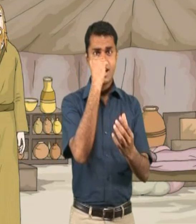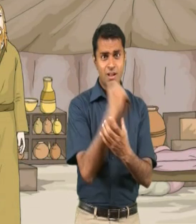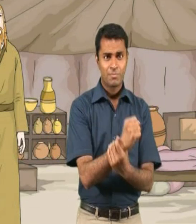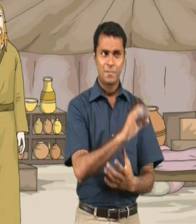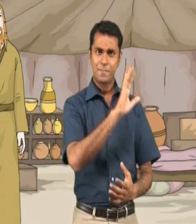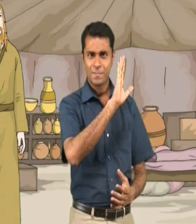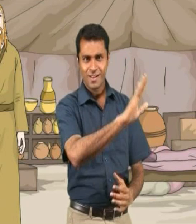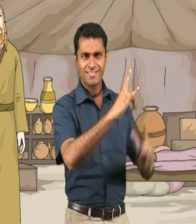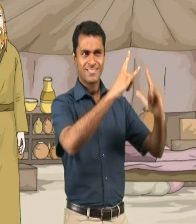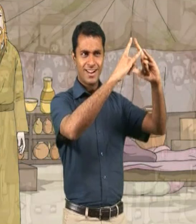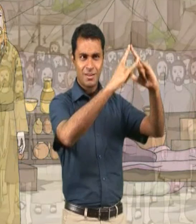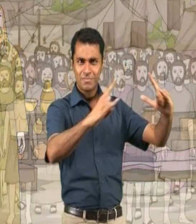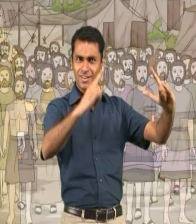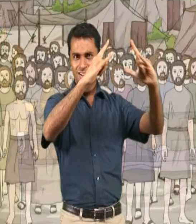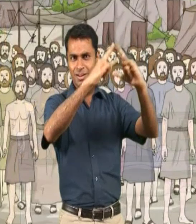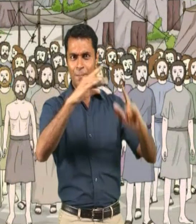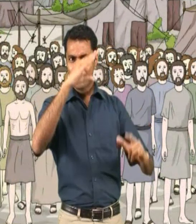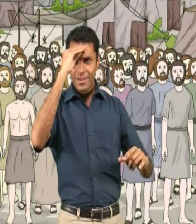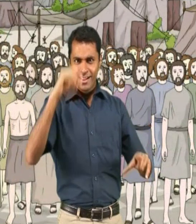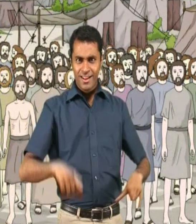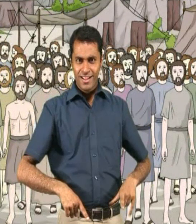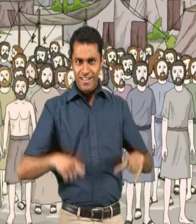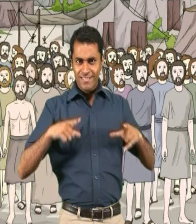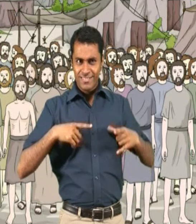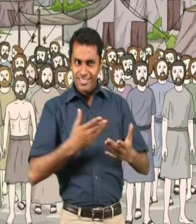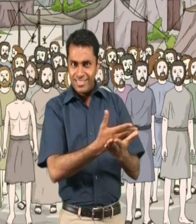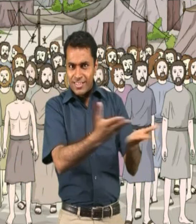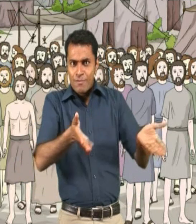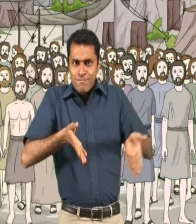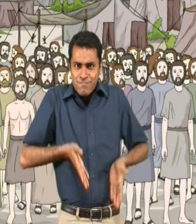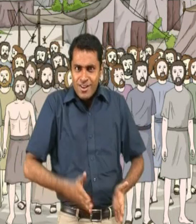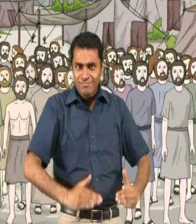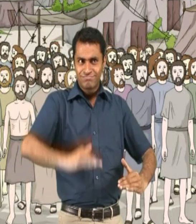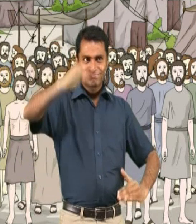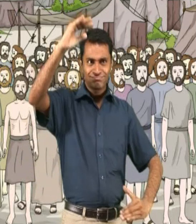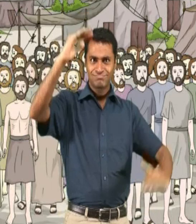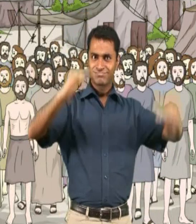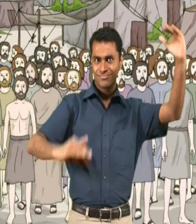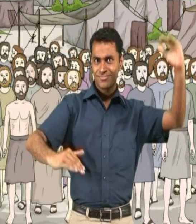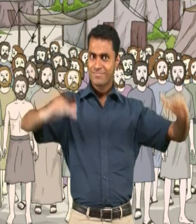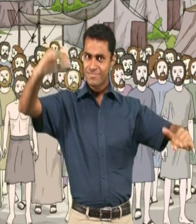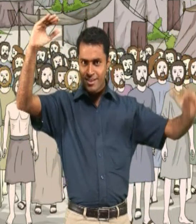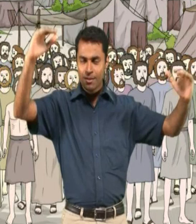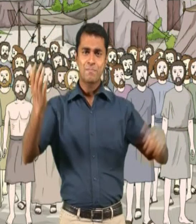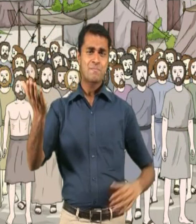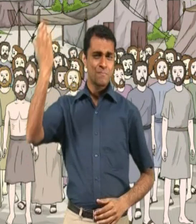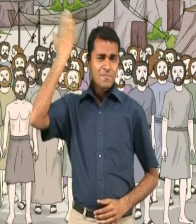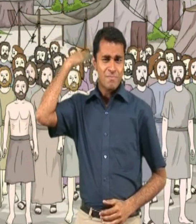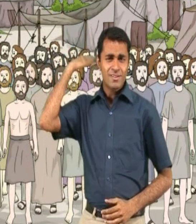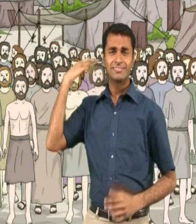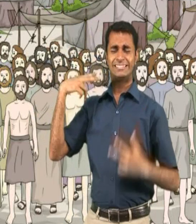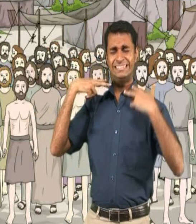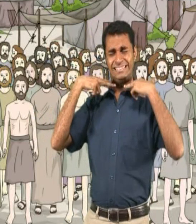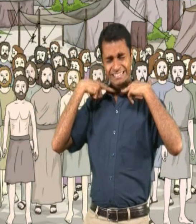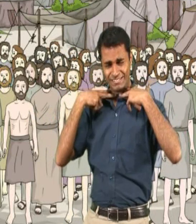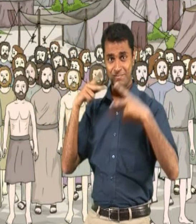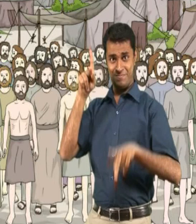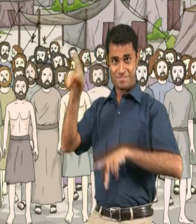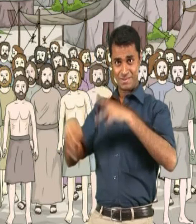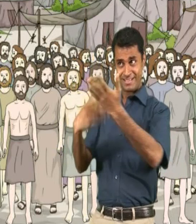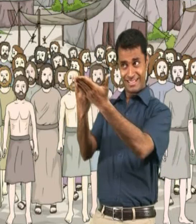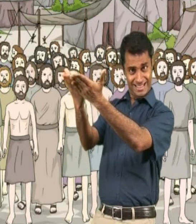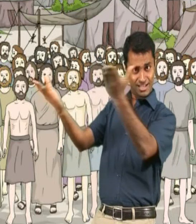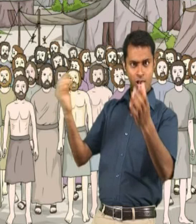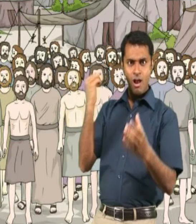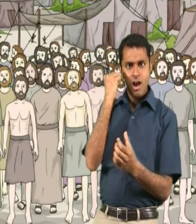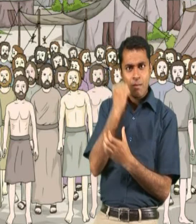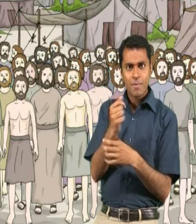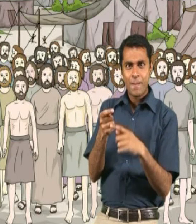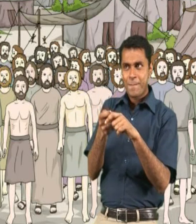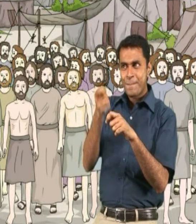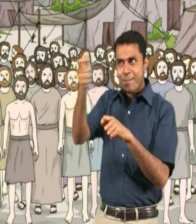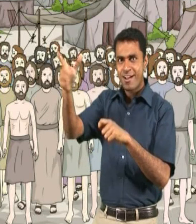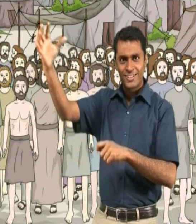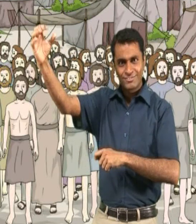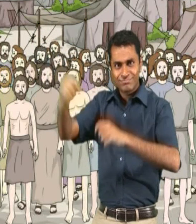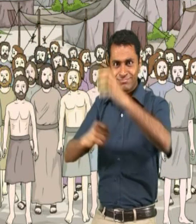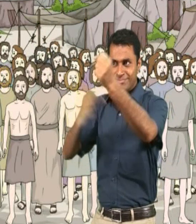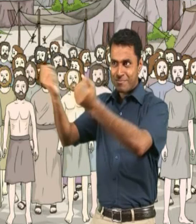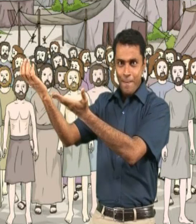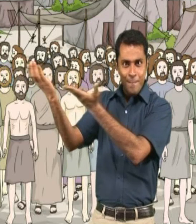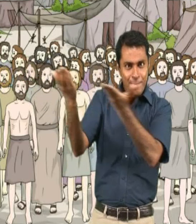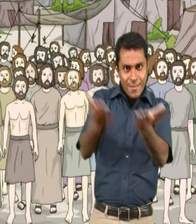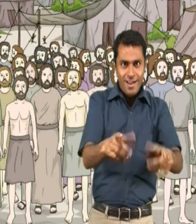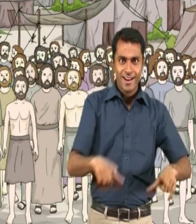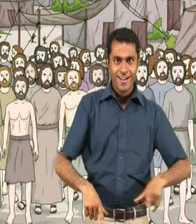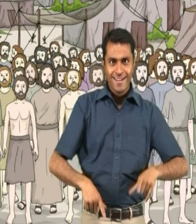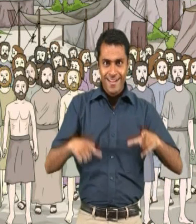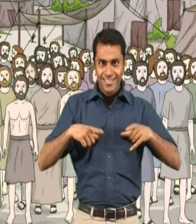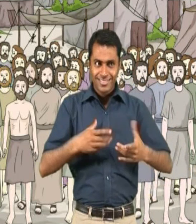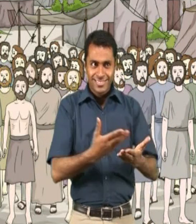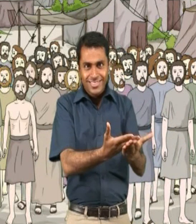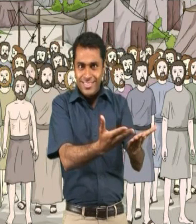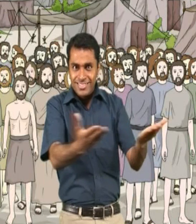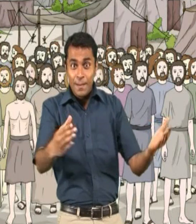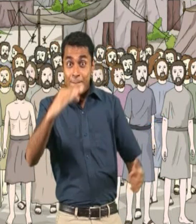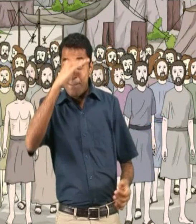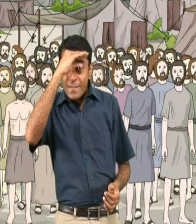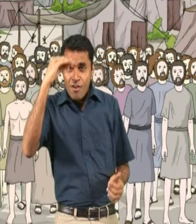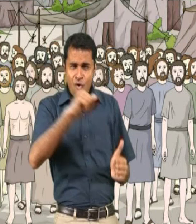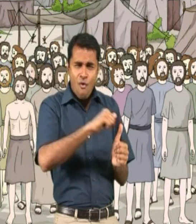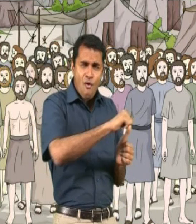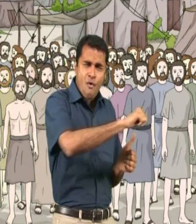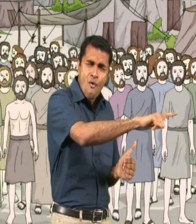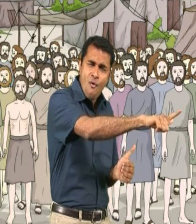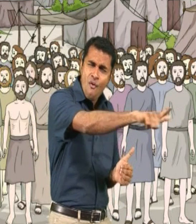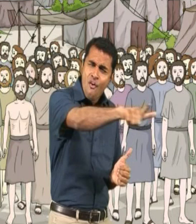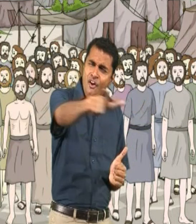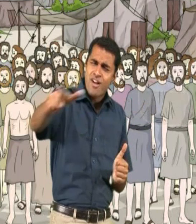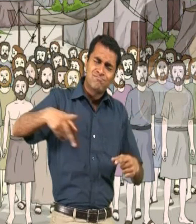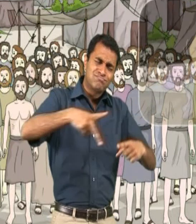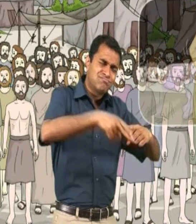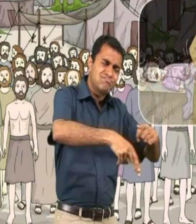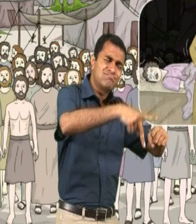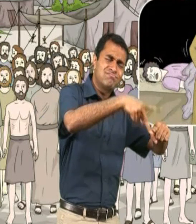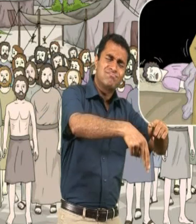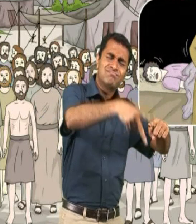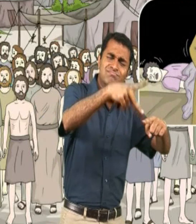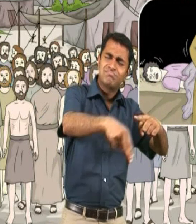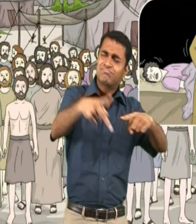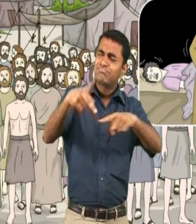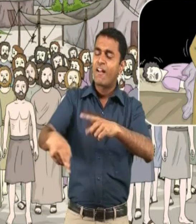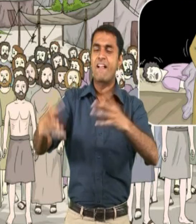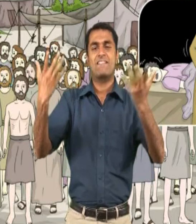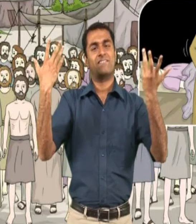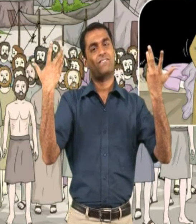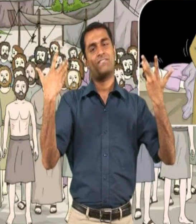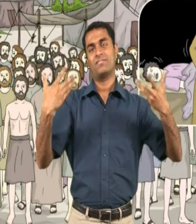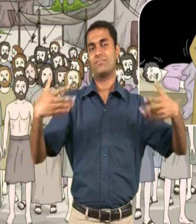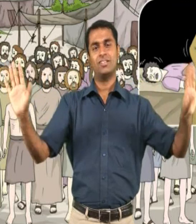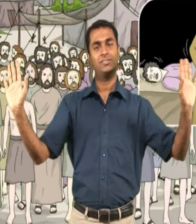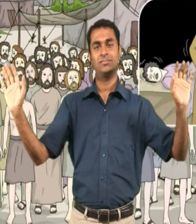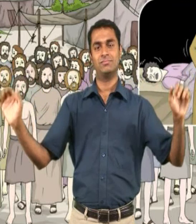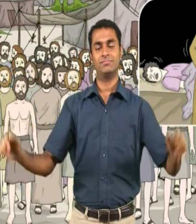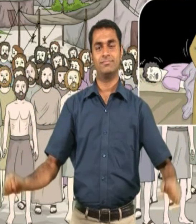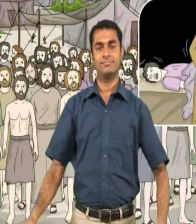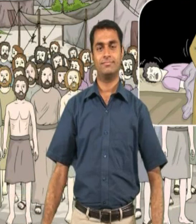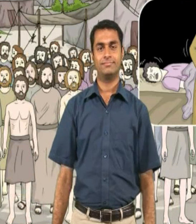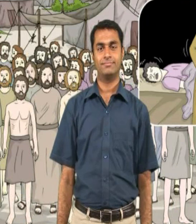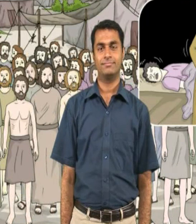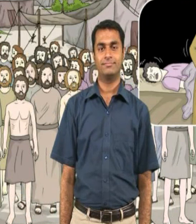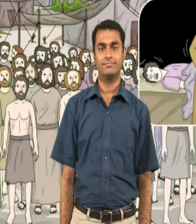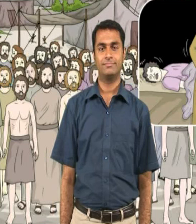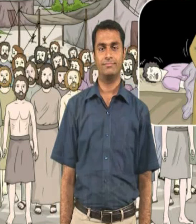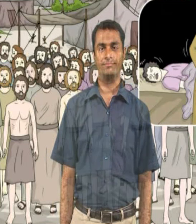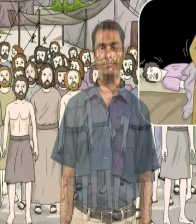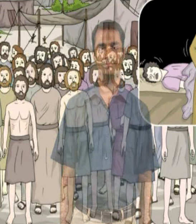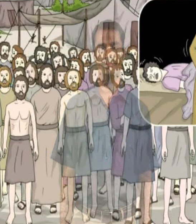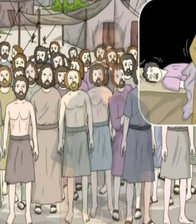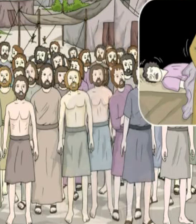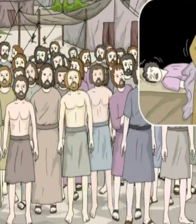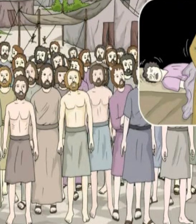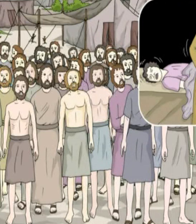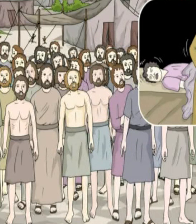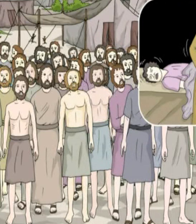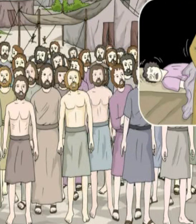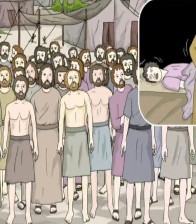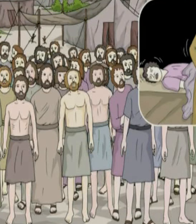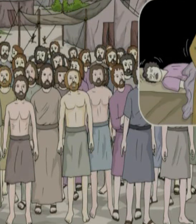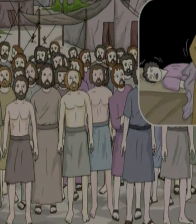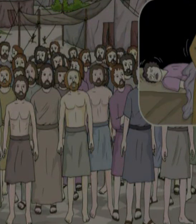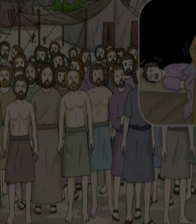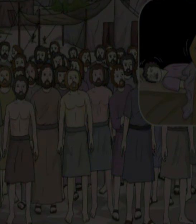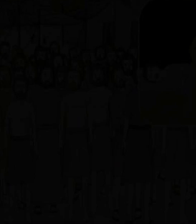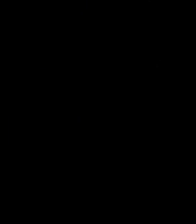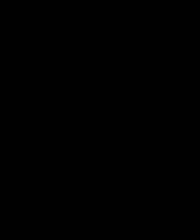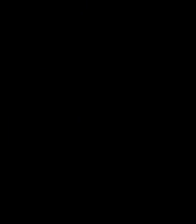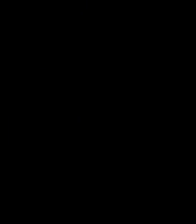And all the men of Abraham’s household—both servants born in his household and those purchased from foreigners—were circumcised with him.